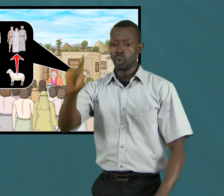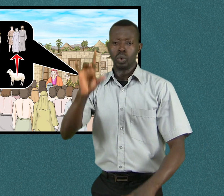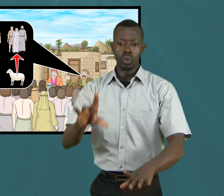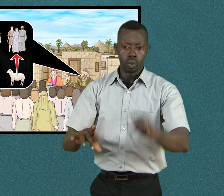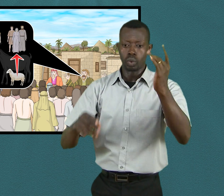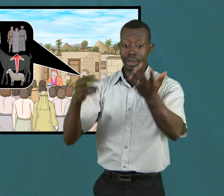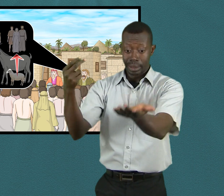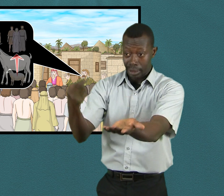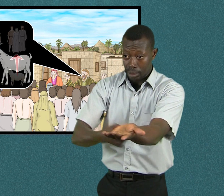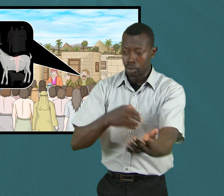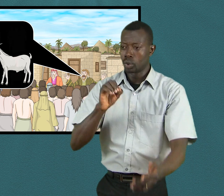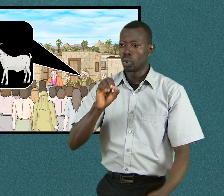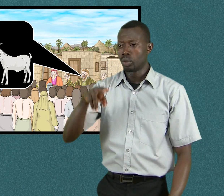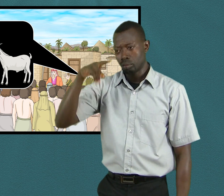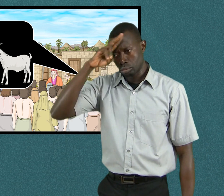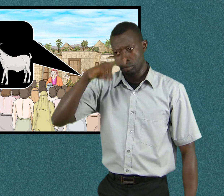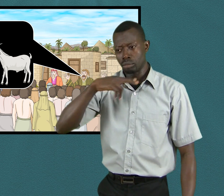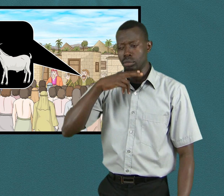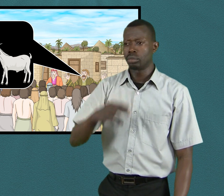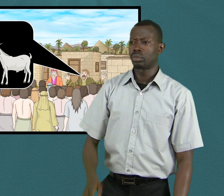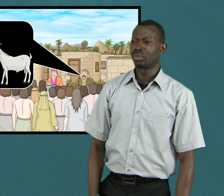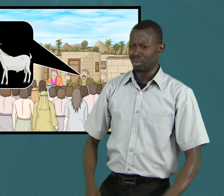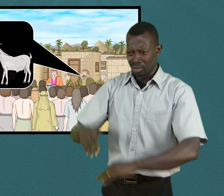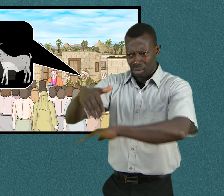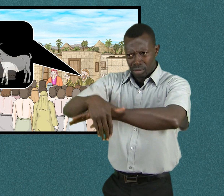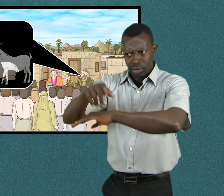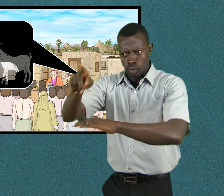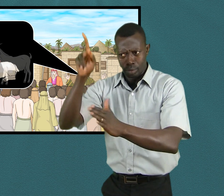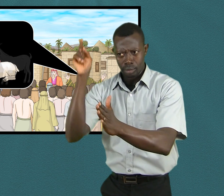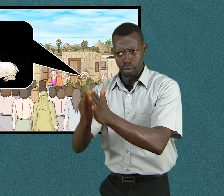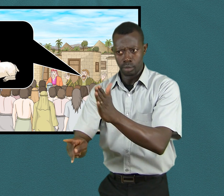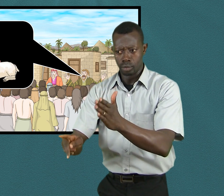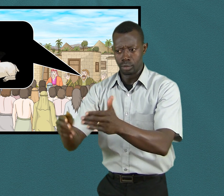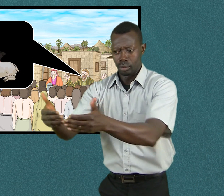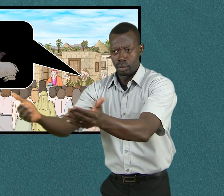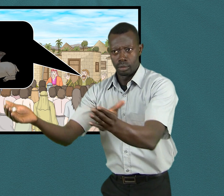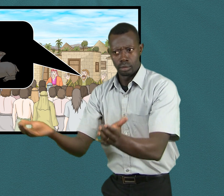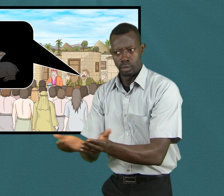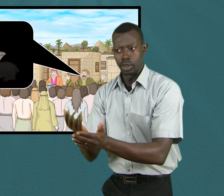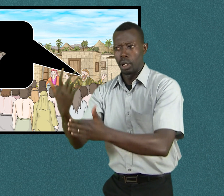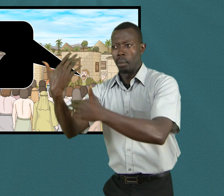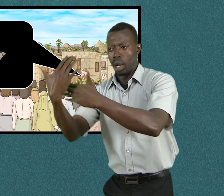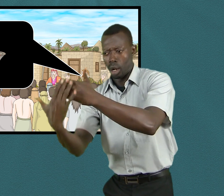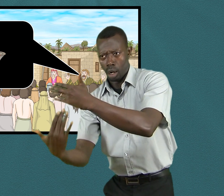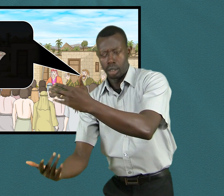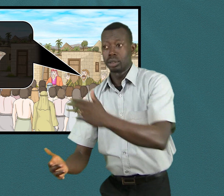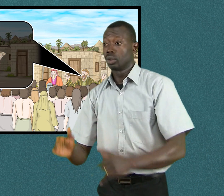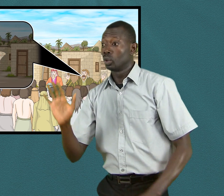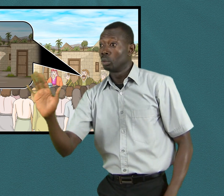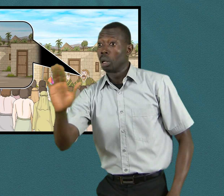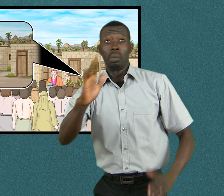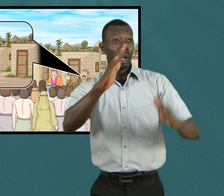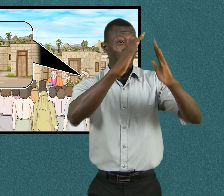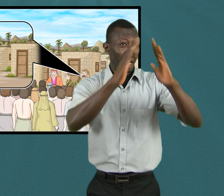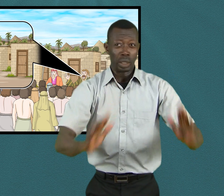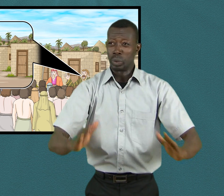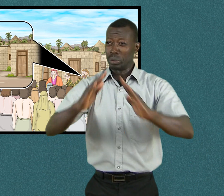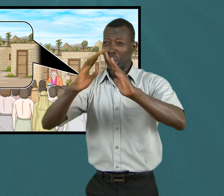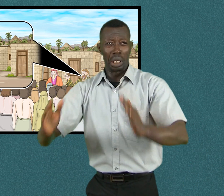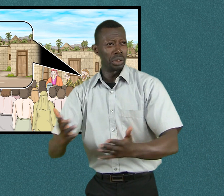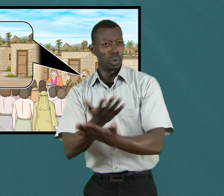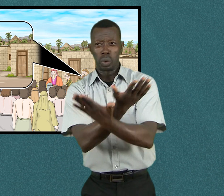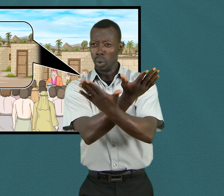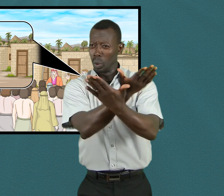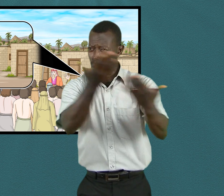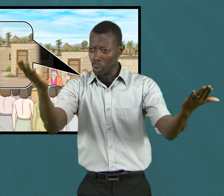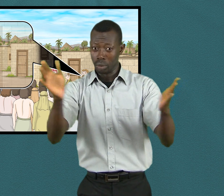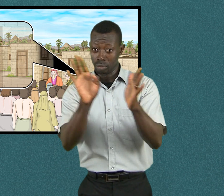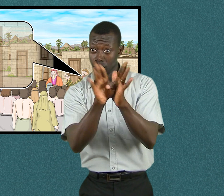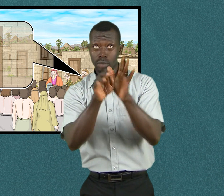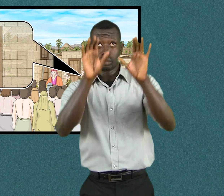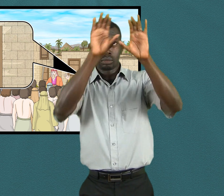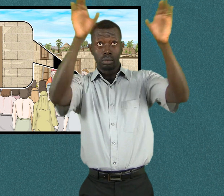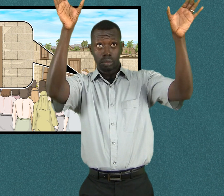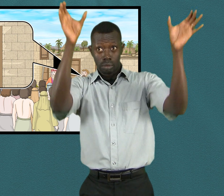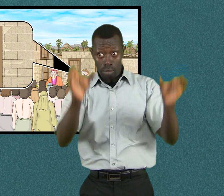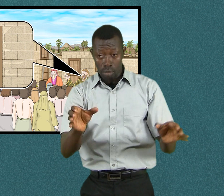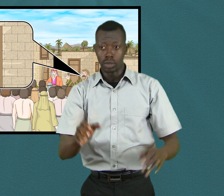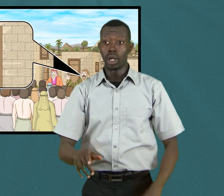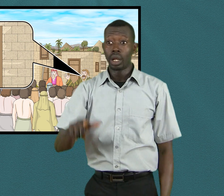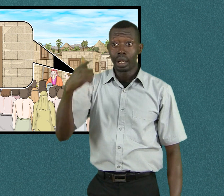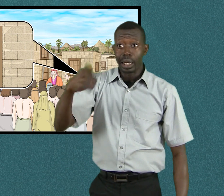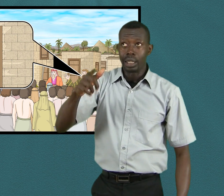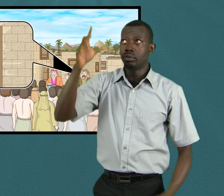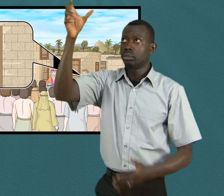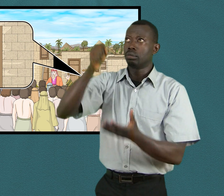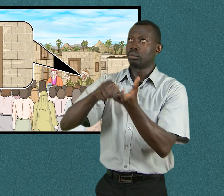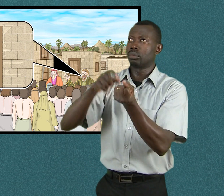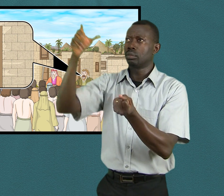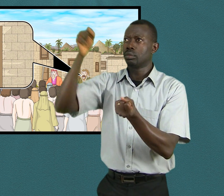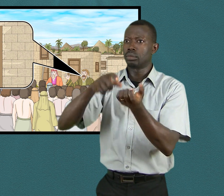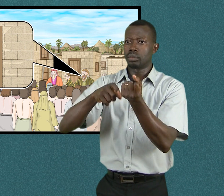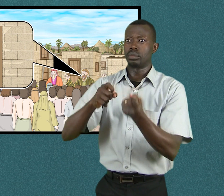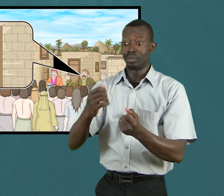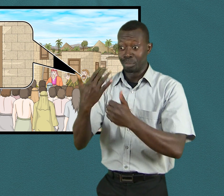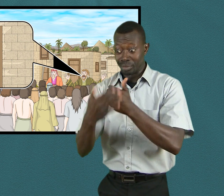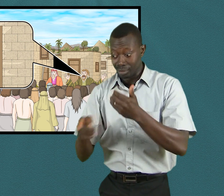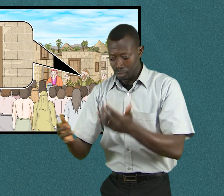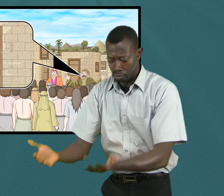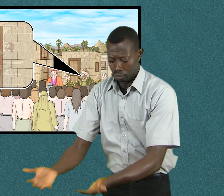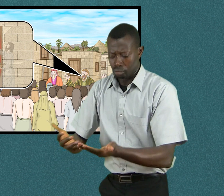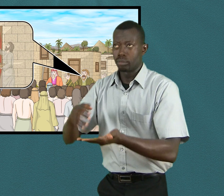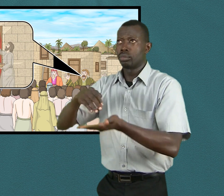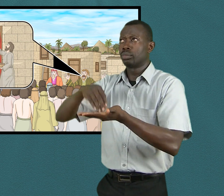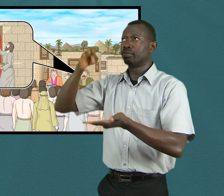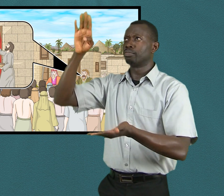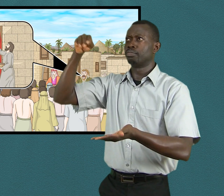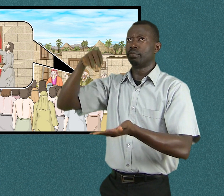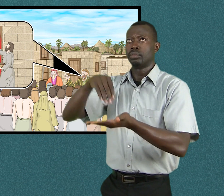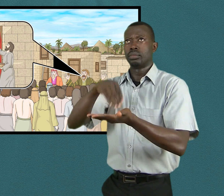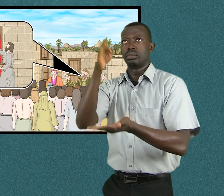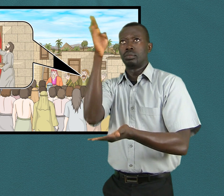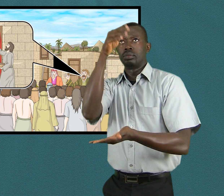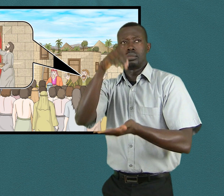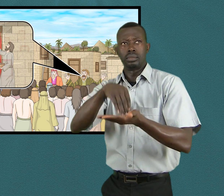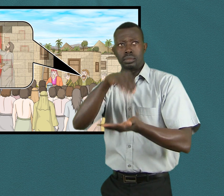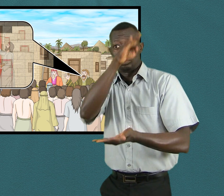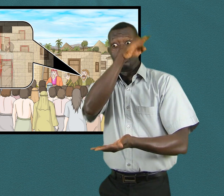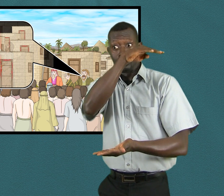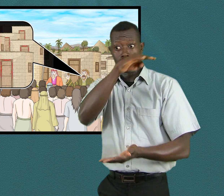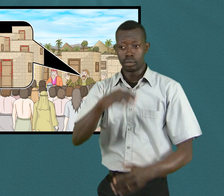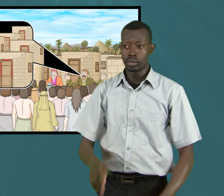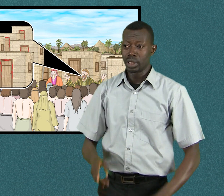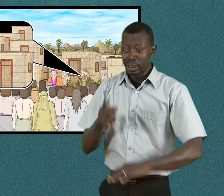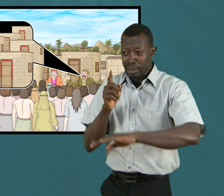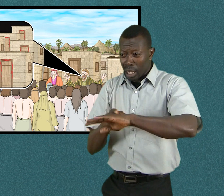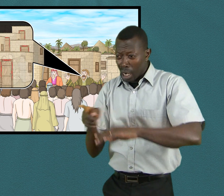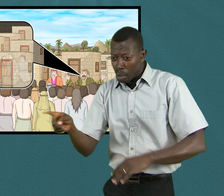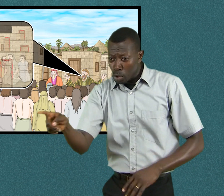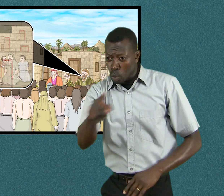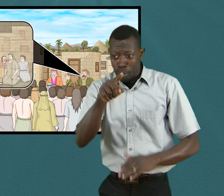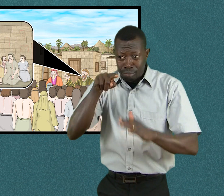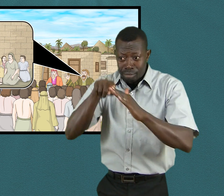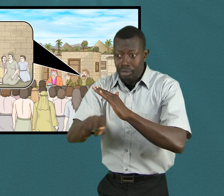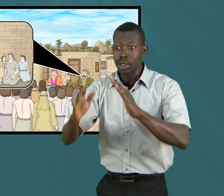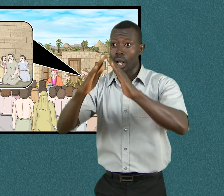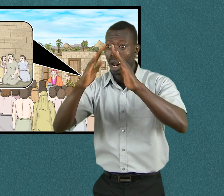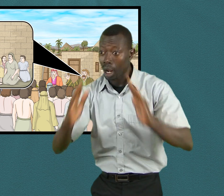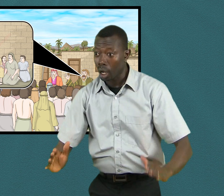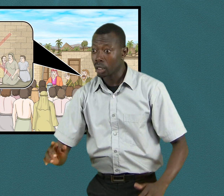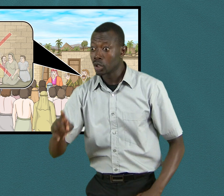Take a cluster of hyssop, dip it into the blood in the basin, and brush the blood on the top and sides of the doorframe.